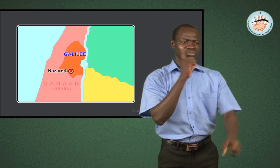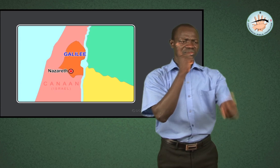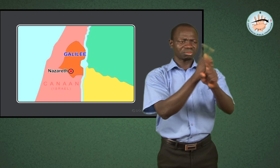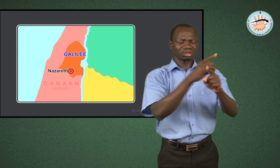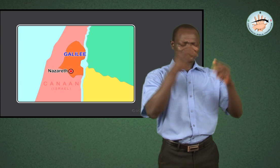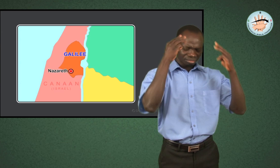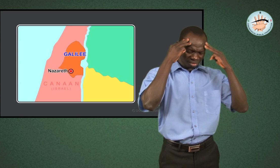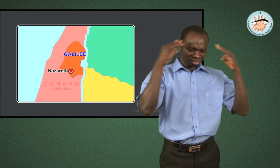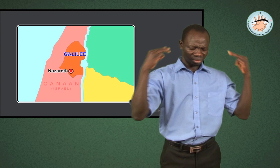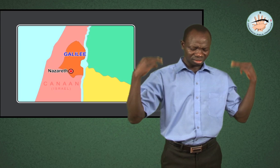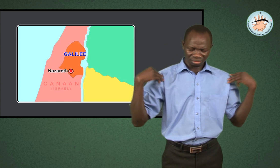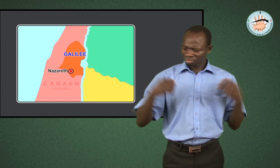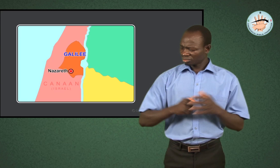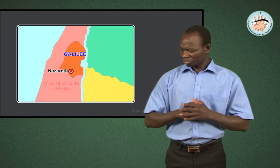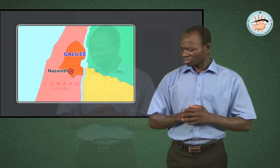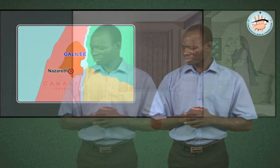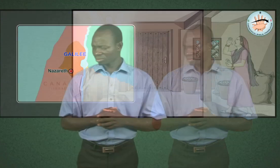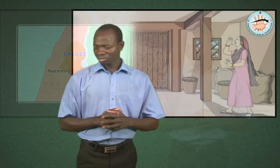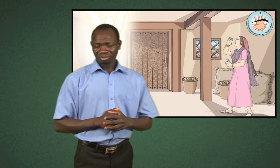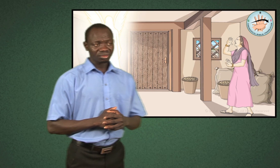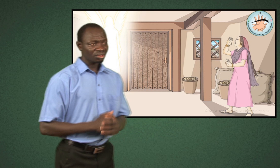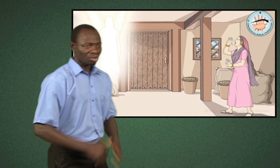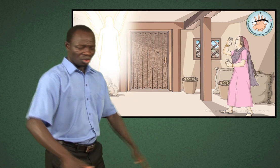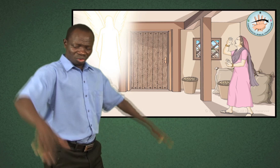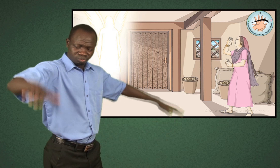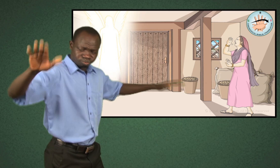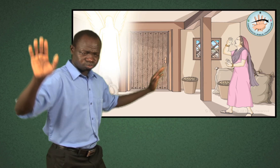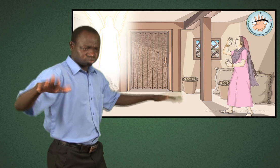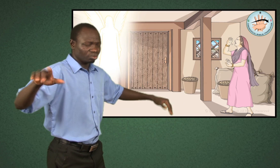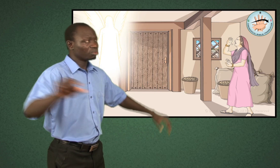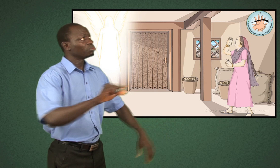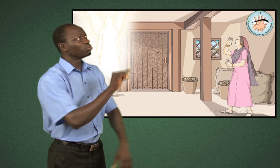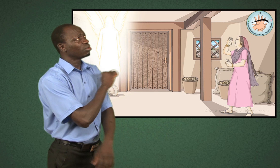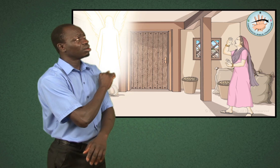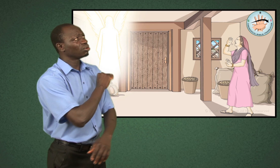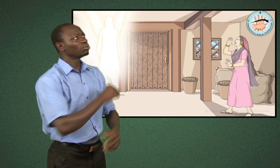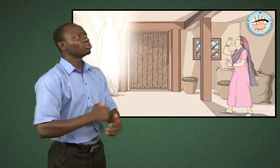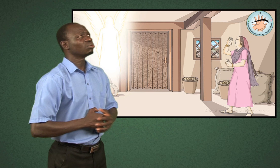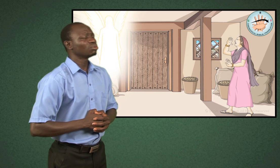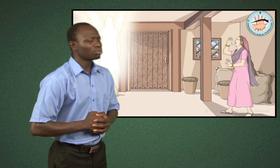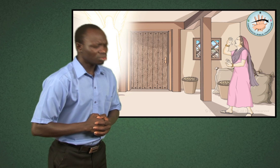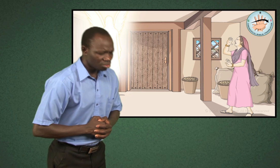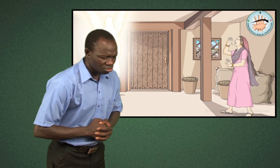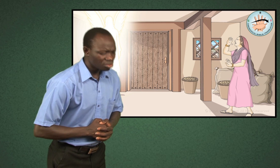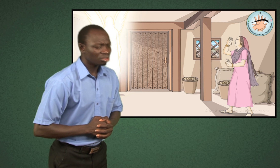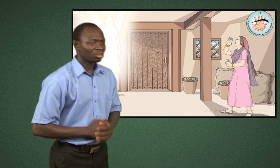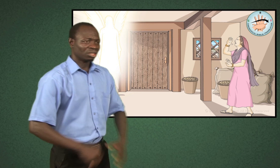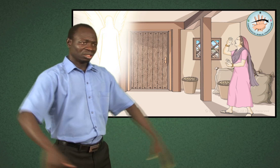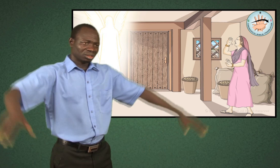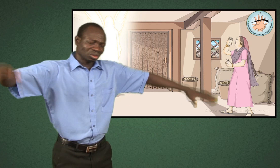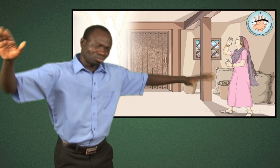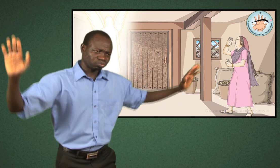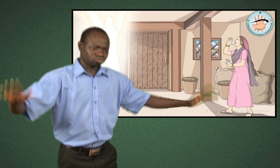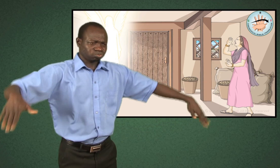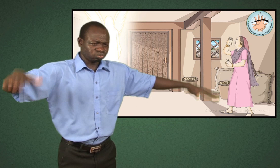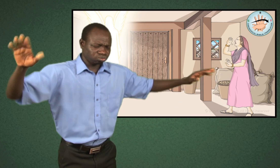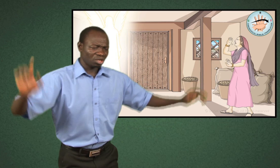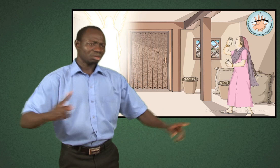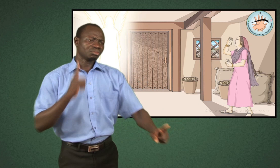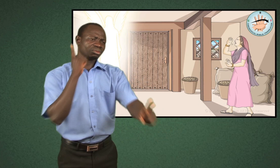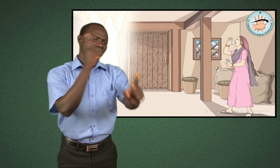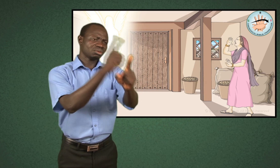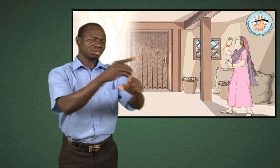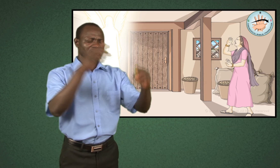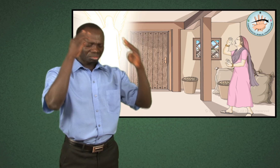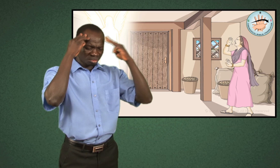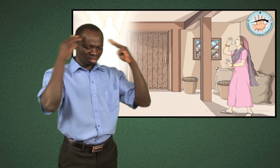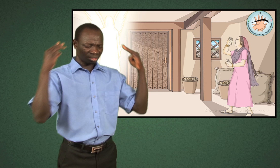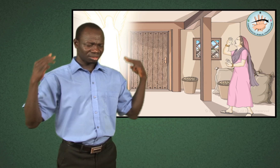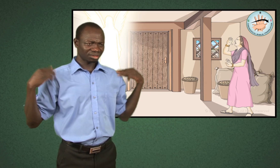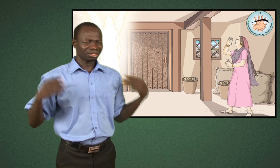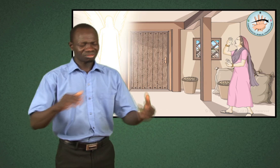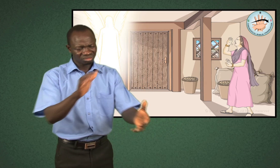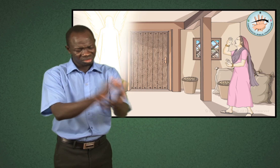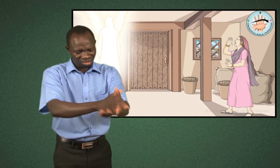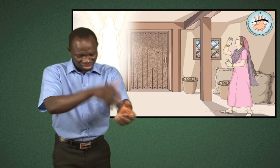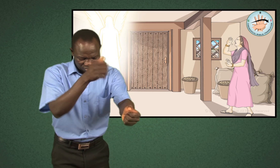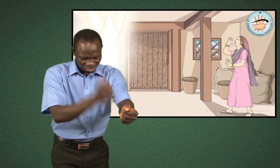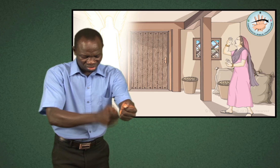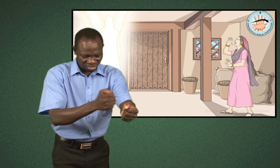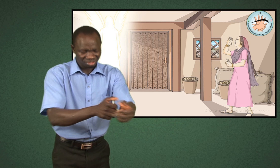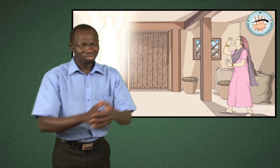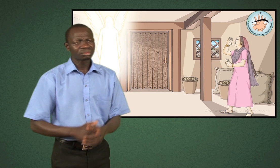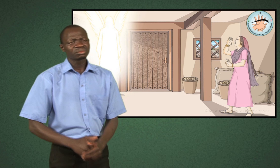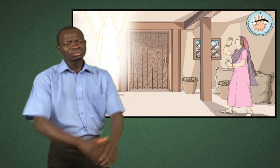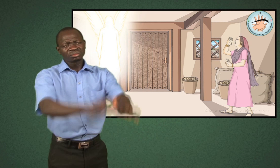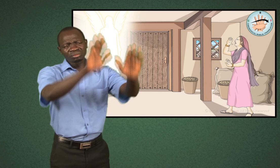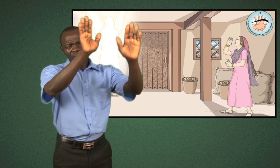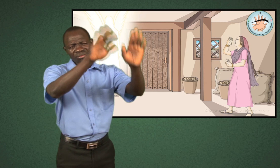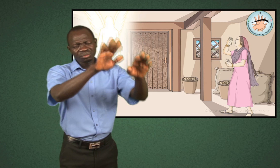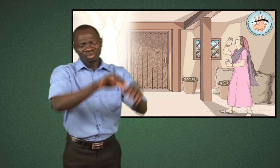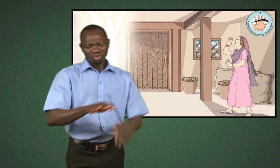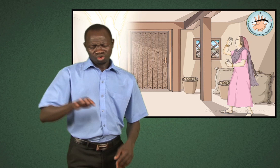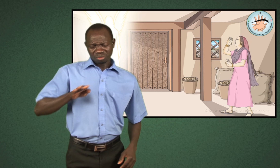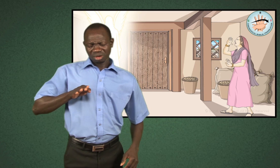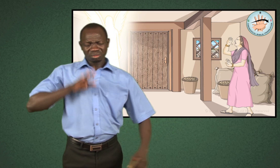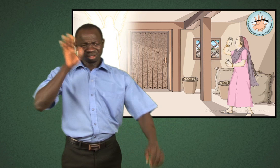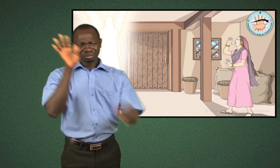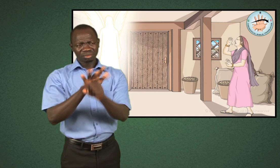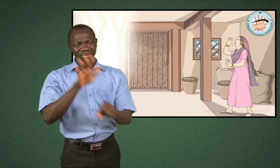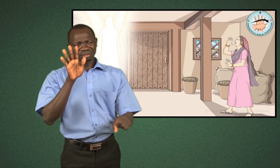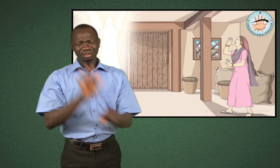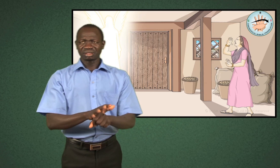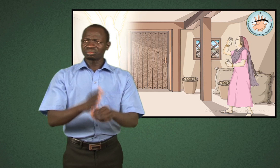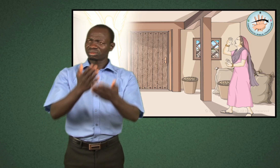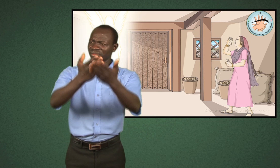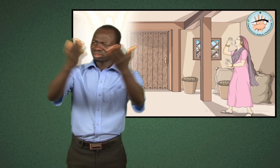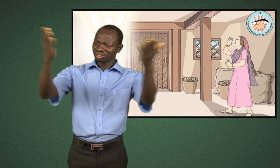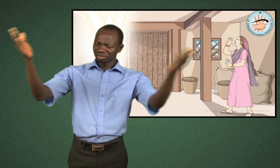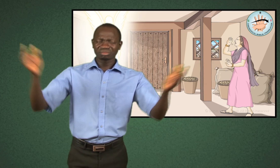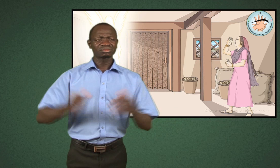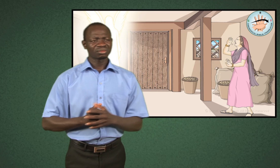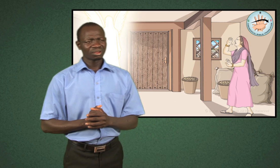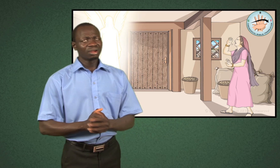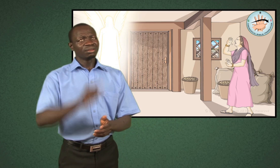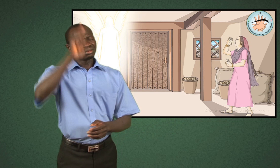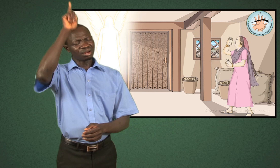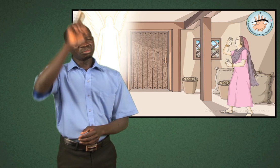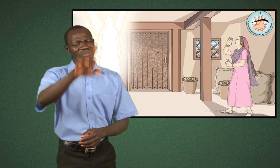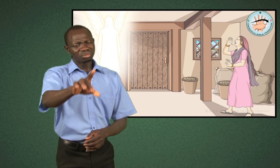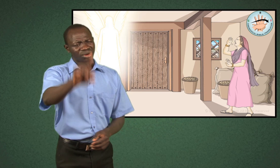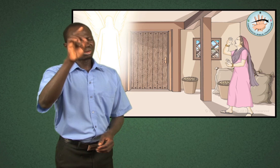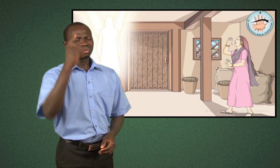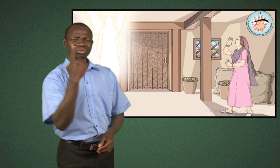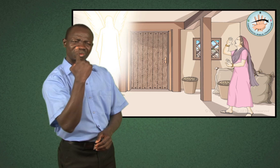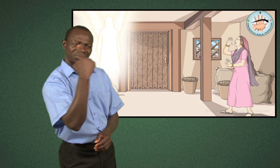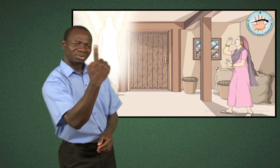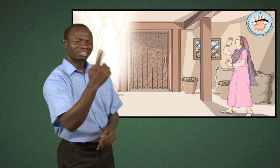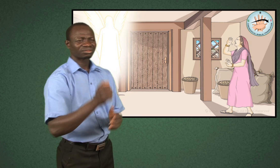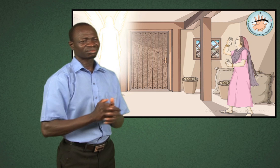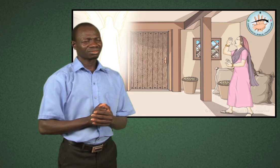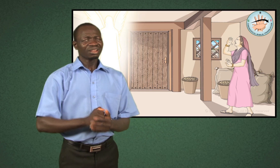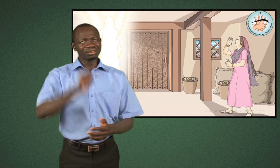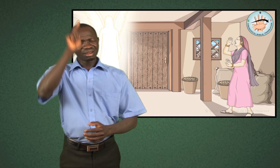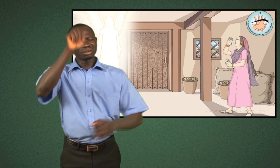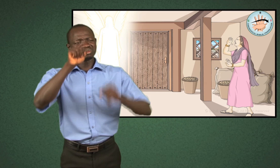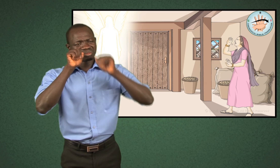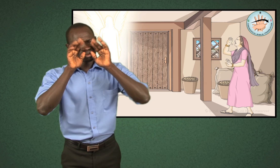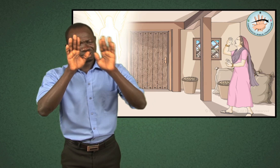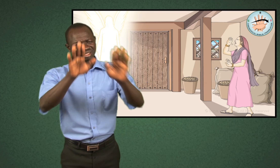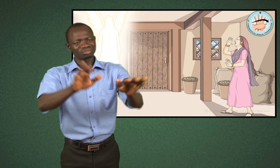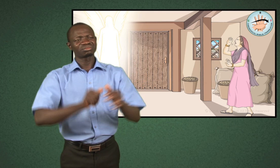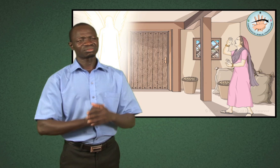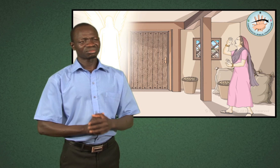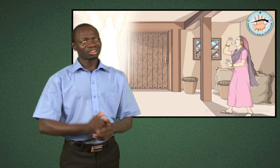The angel appeared to her and said, “Greetings, you who are highly favored! The Lord is with you.”